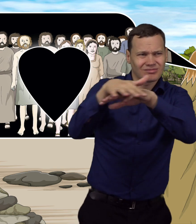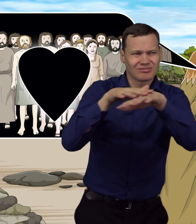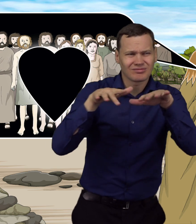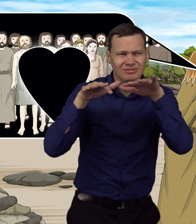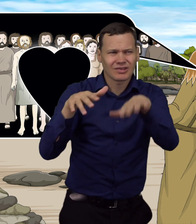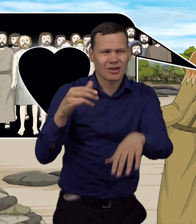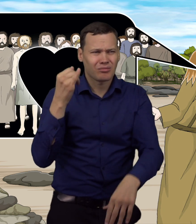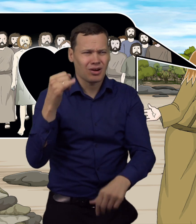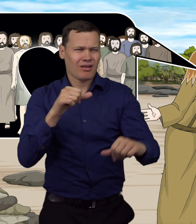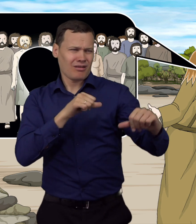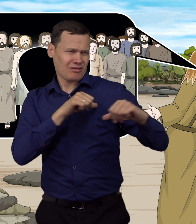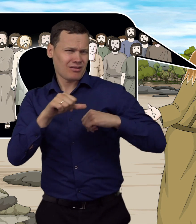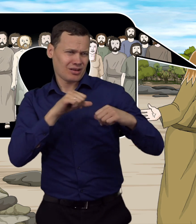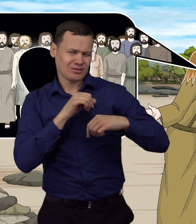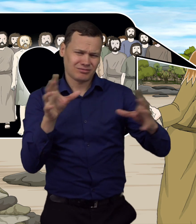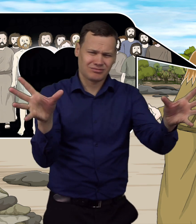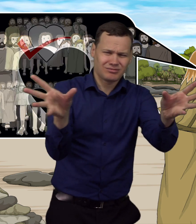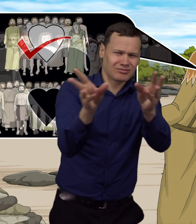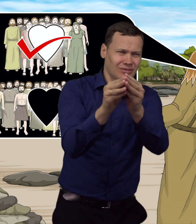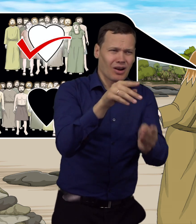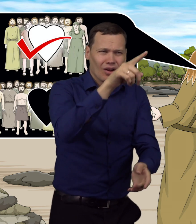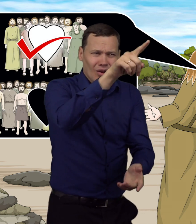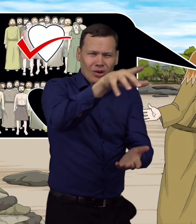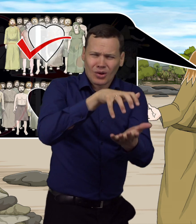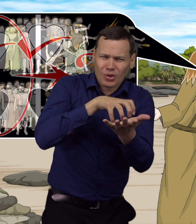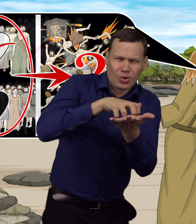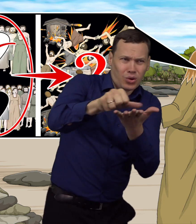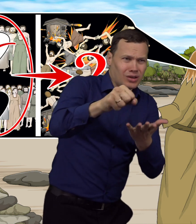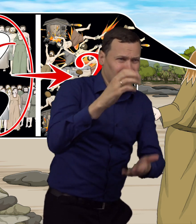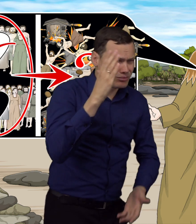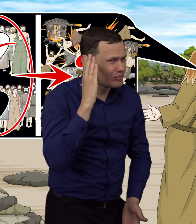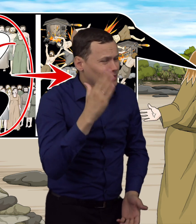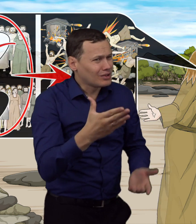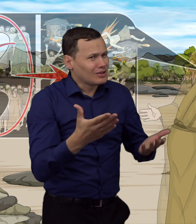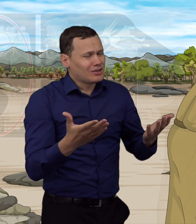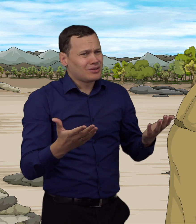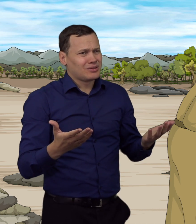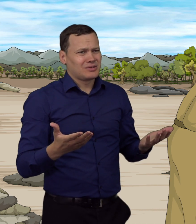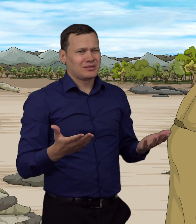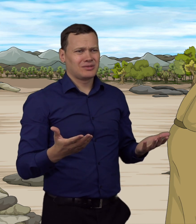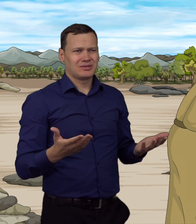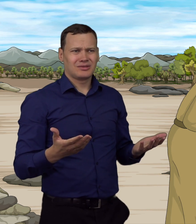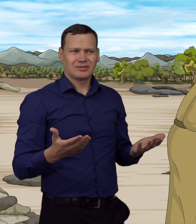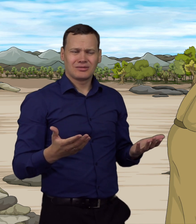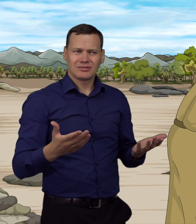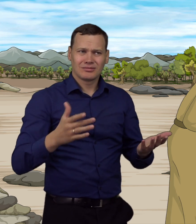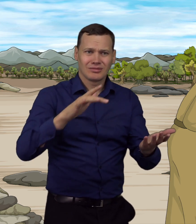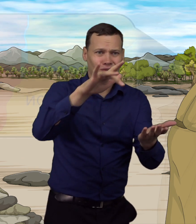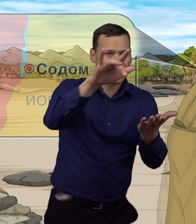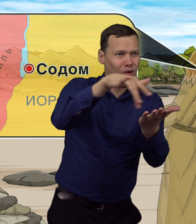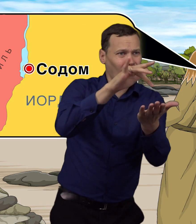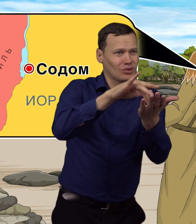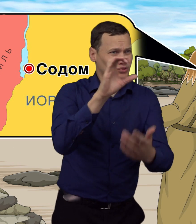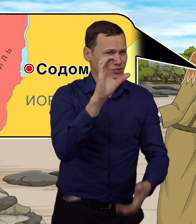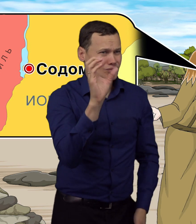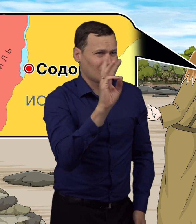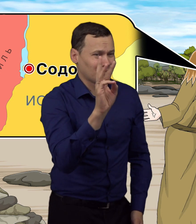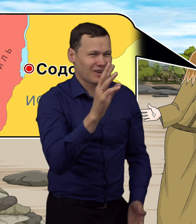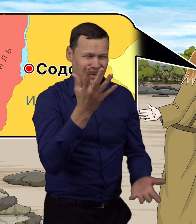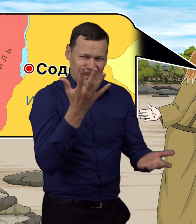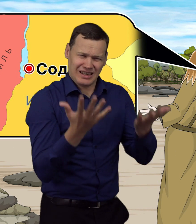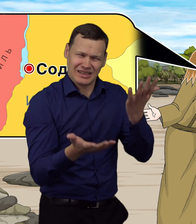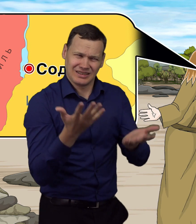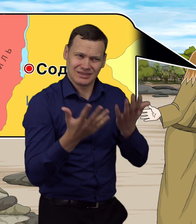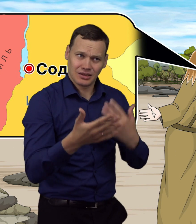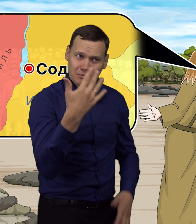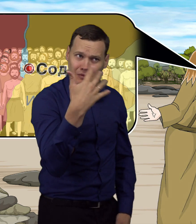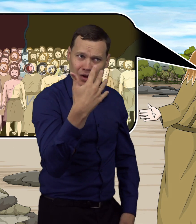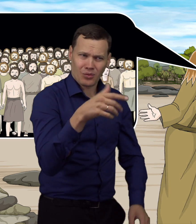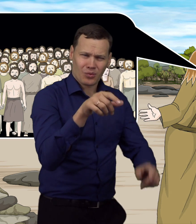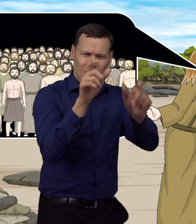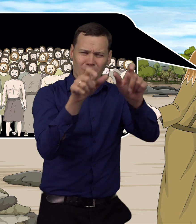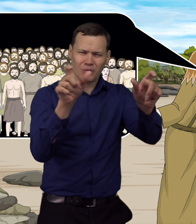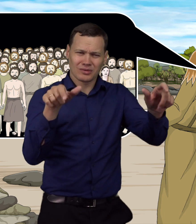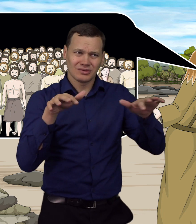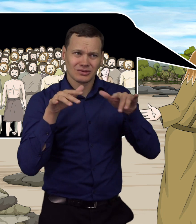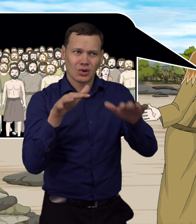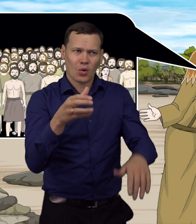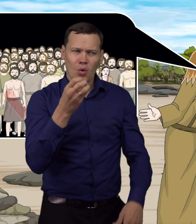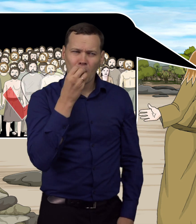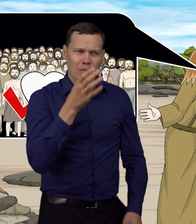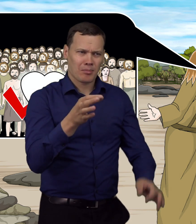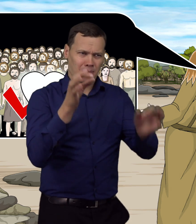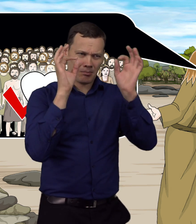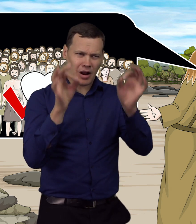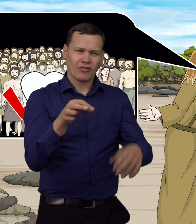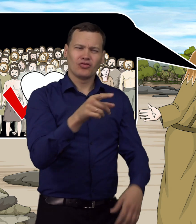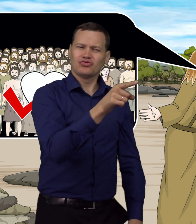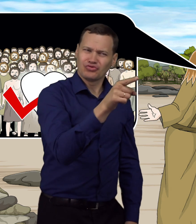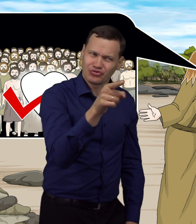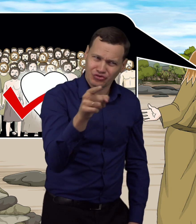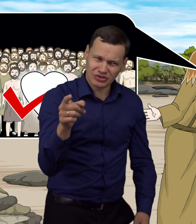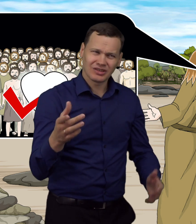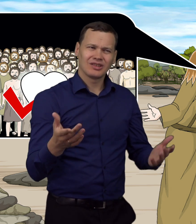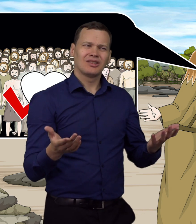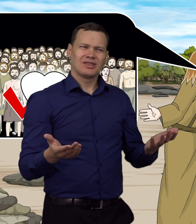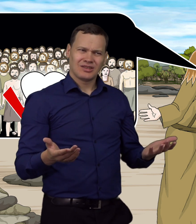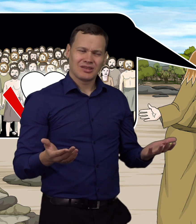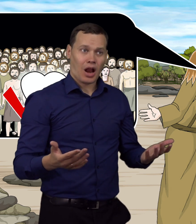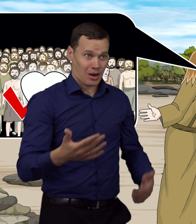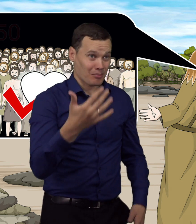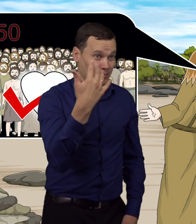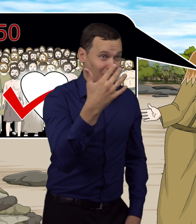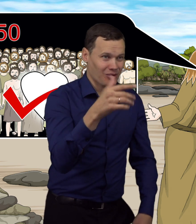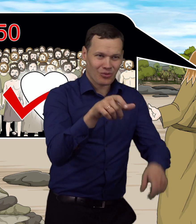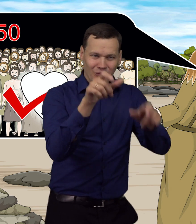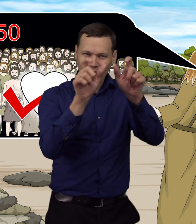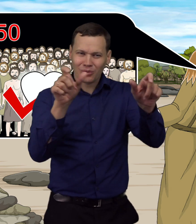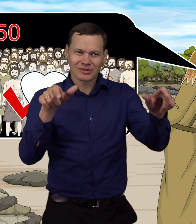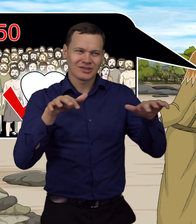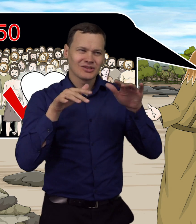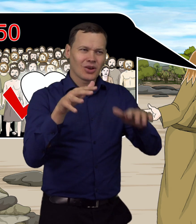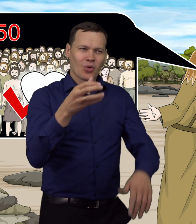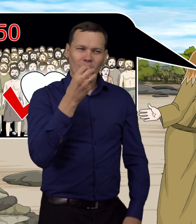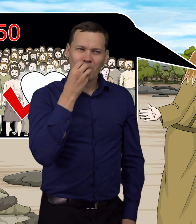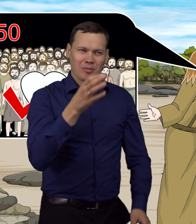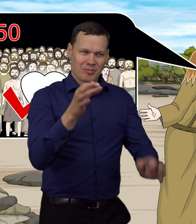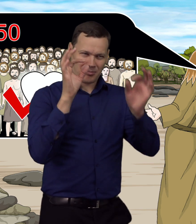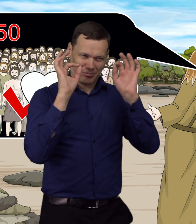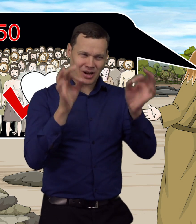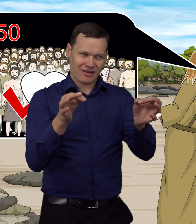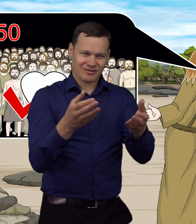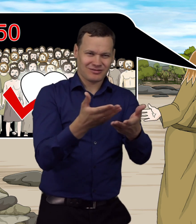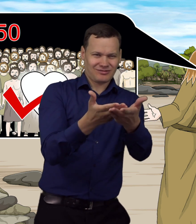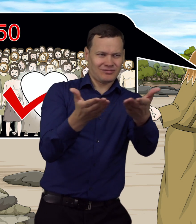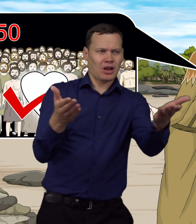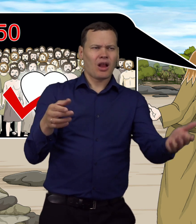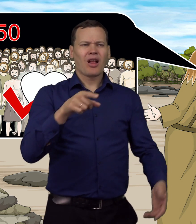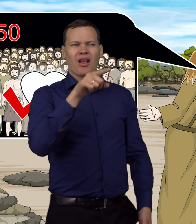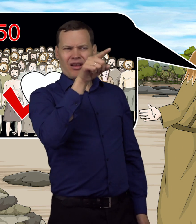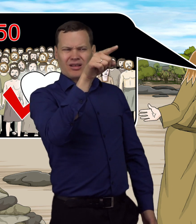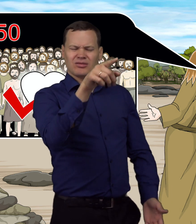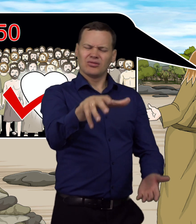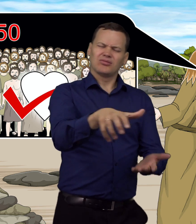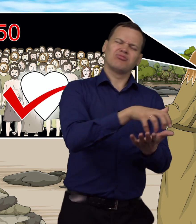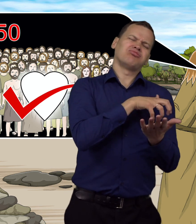Will You really sweep it away and not spare the place for the sake of the fifty righteous ones who are there?